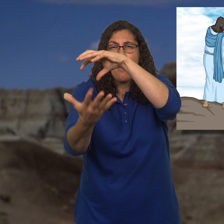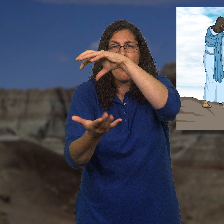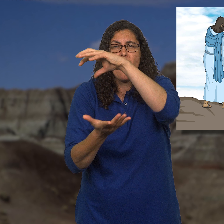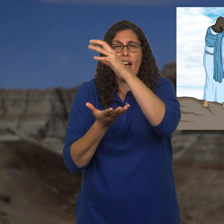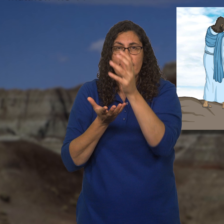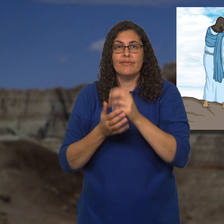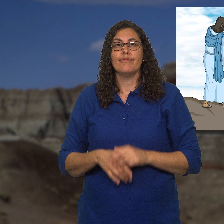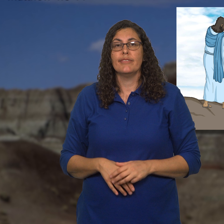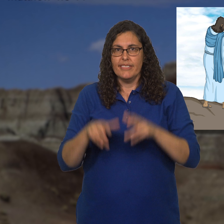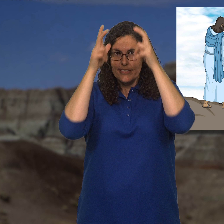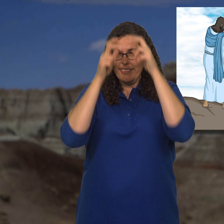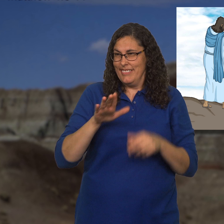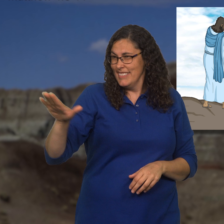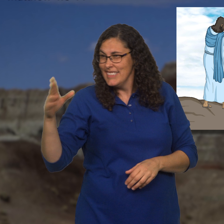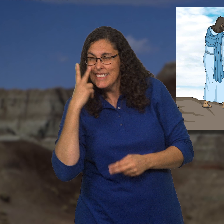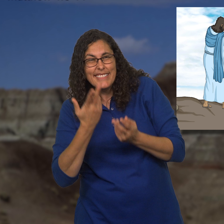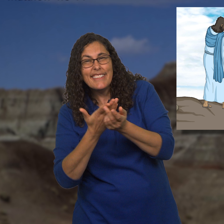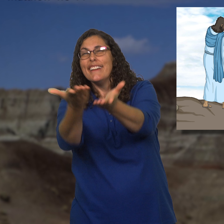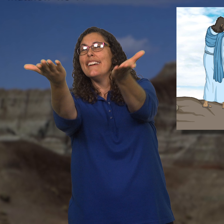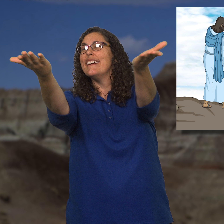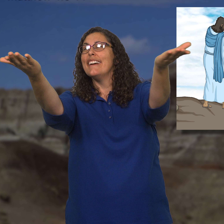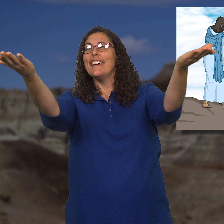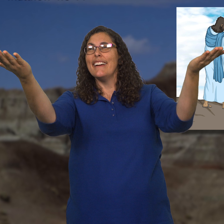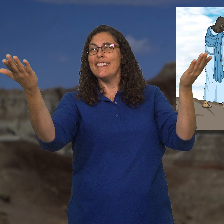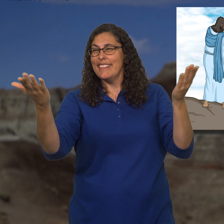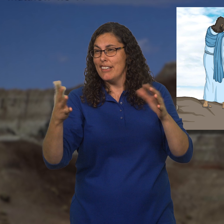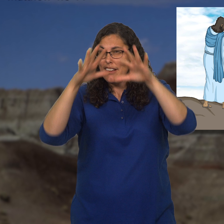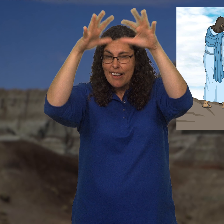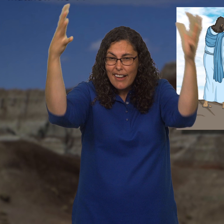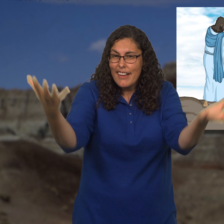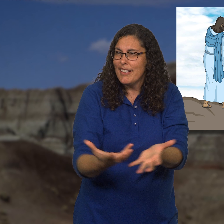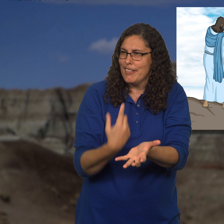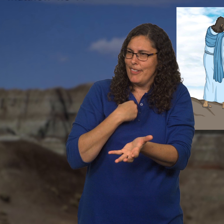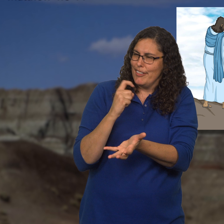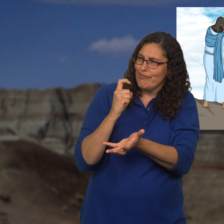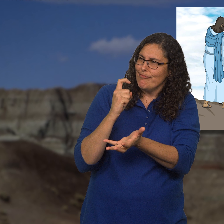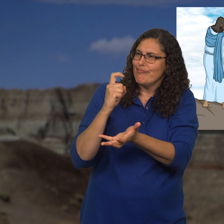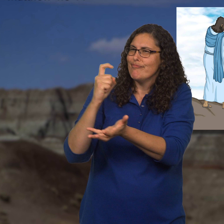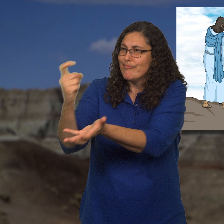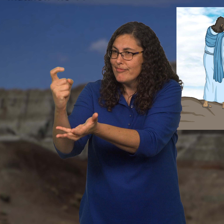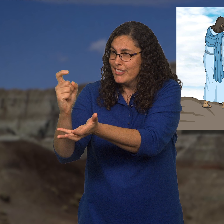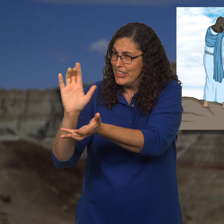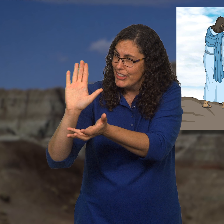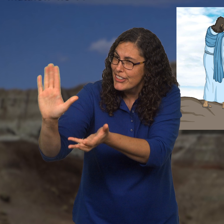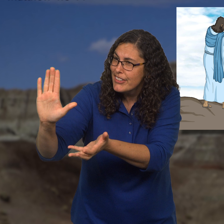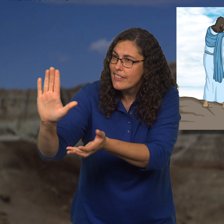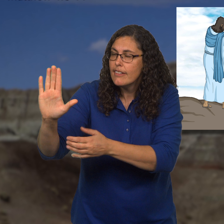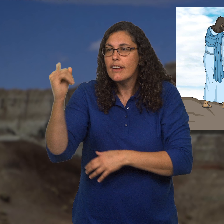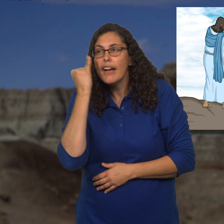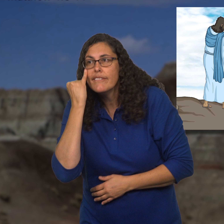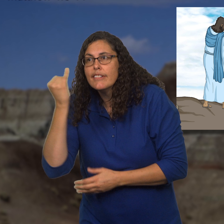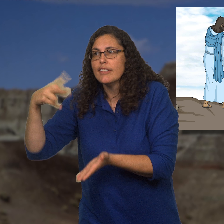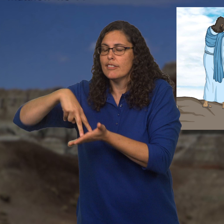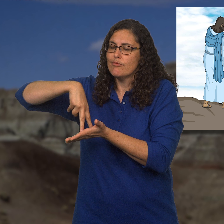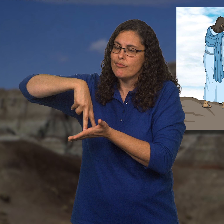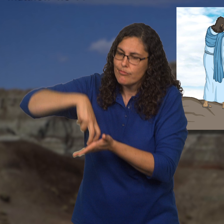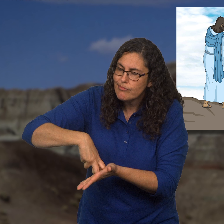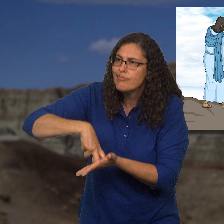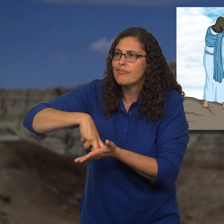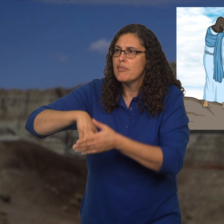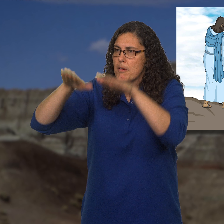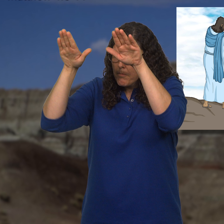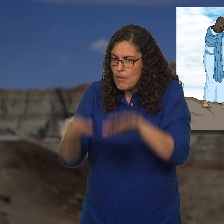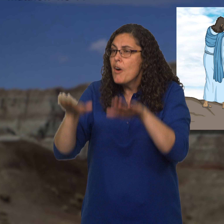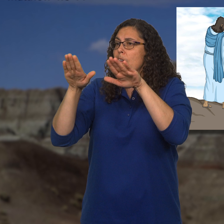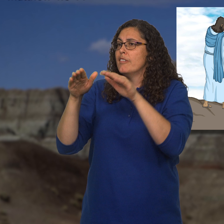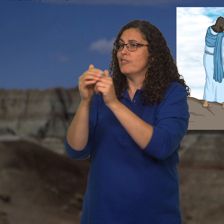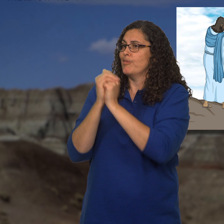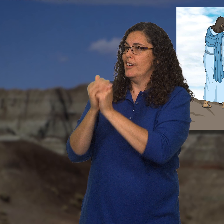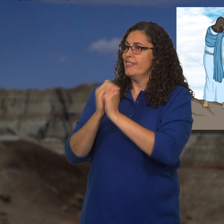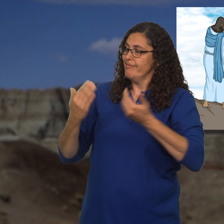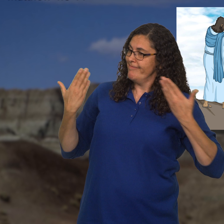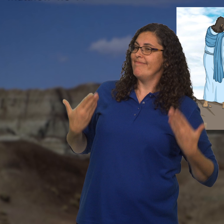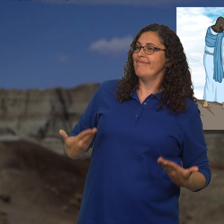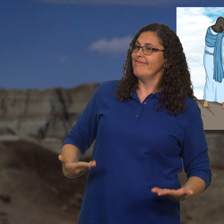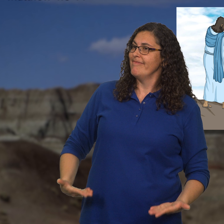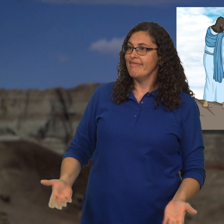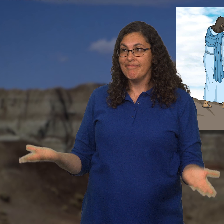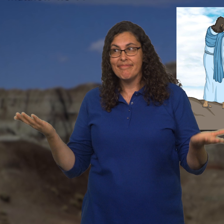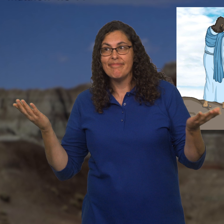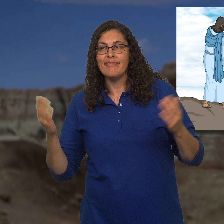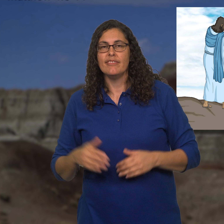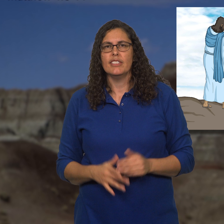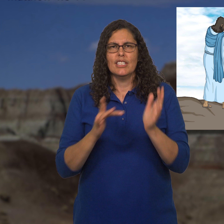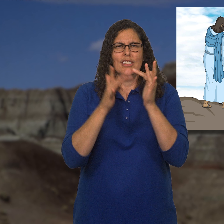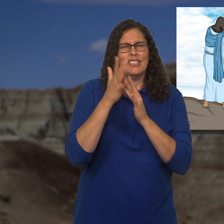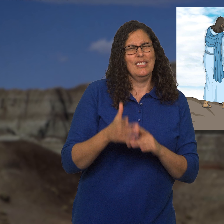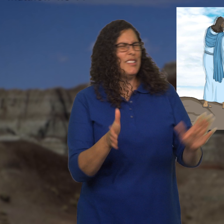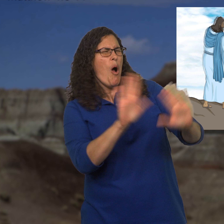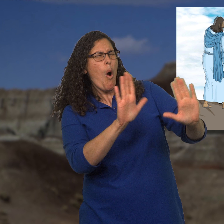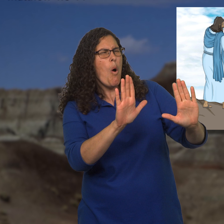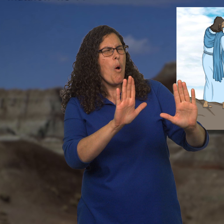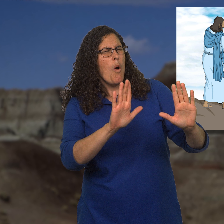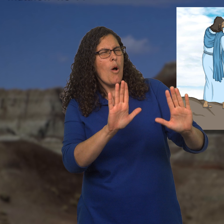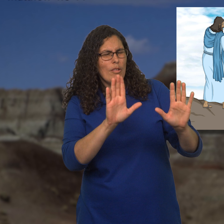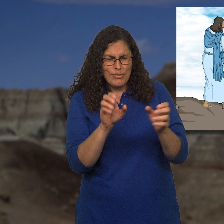“All this I will give You,” he said, “if You will fall down and worship me.”